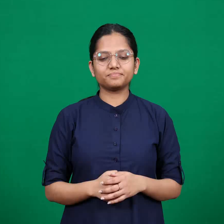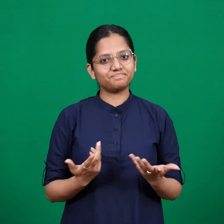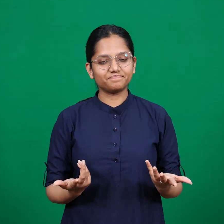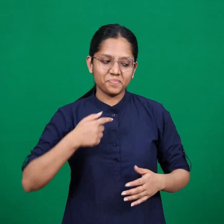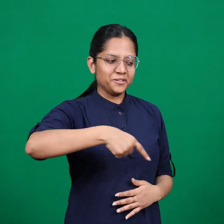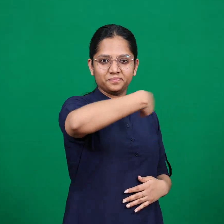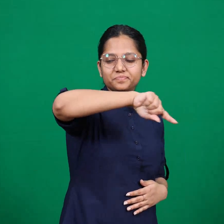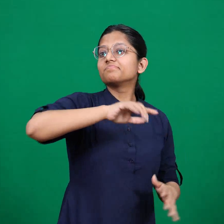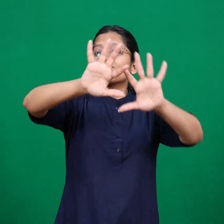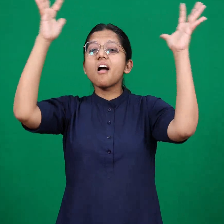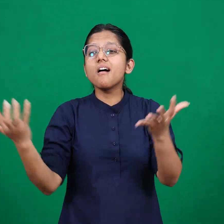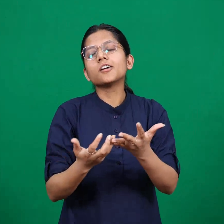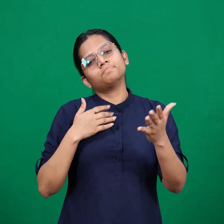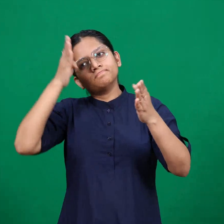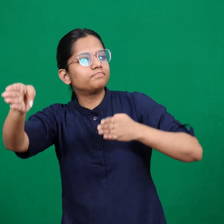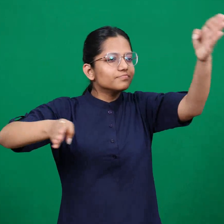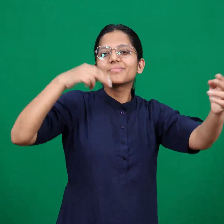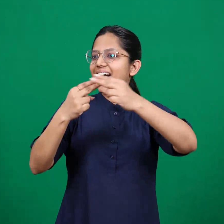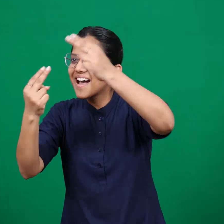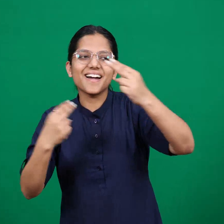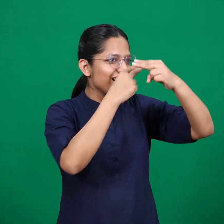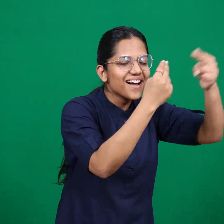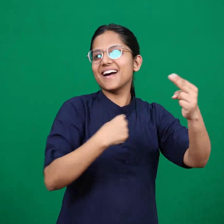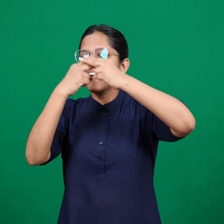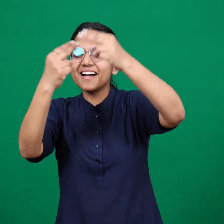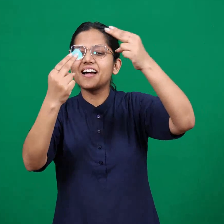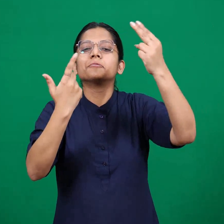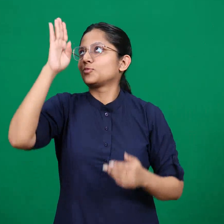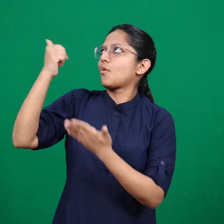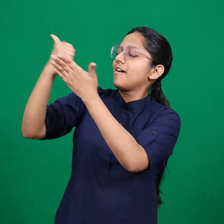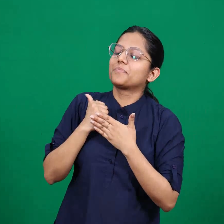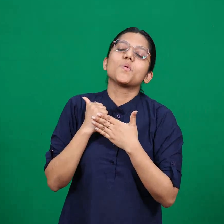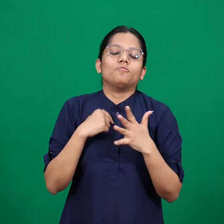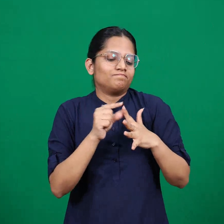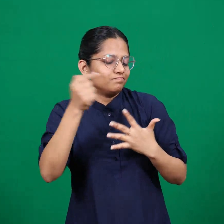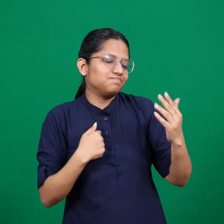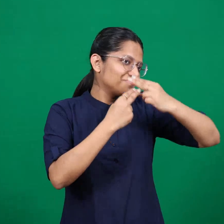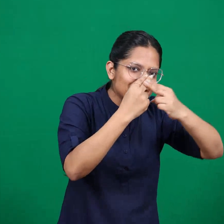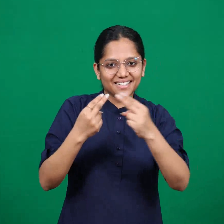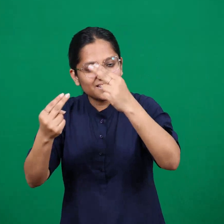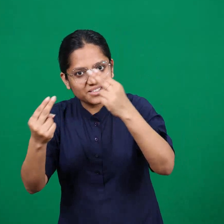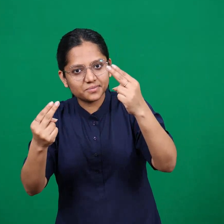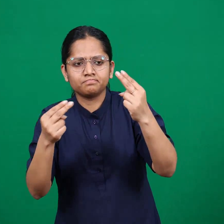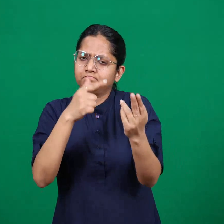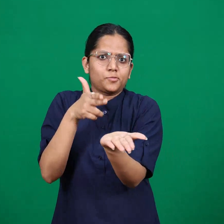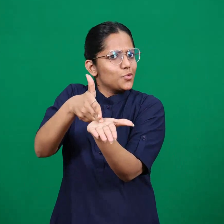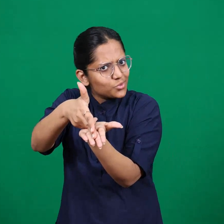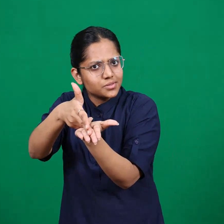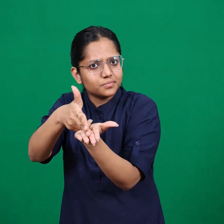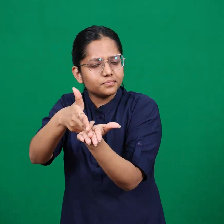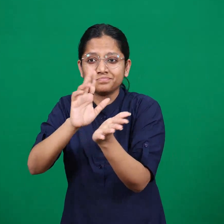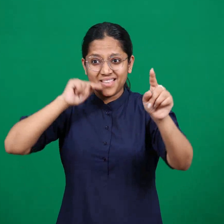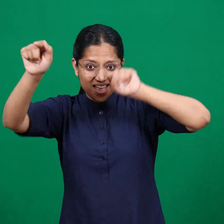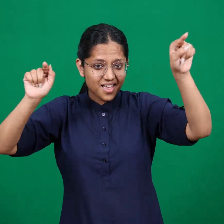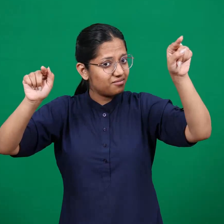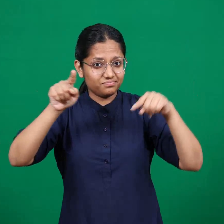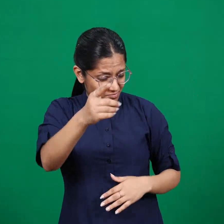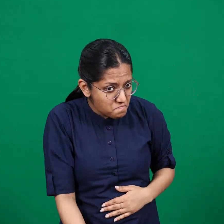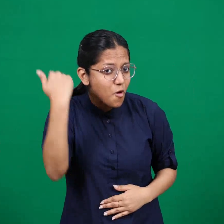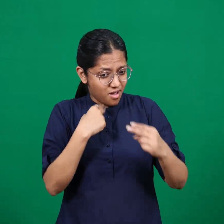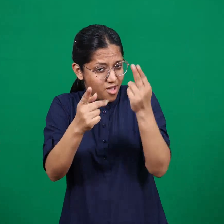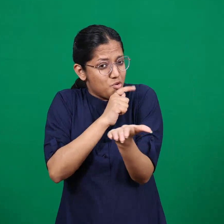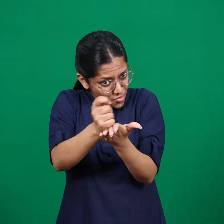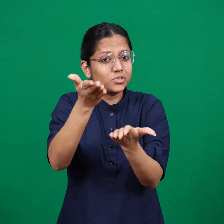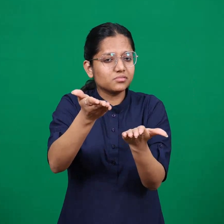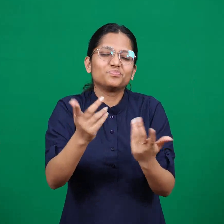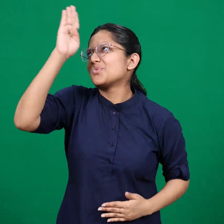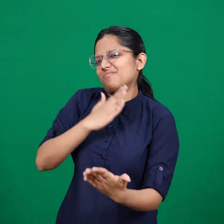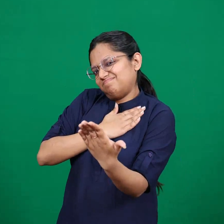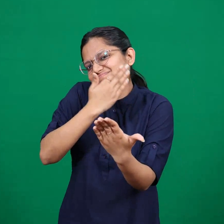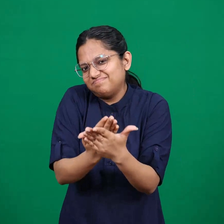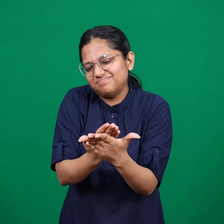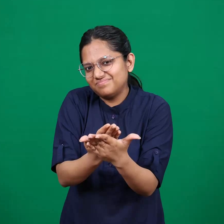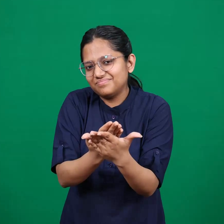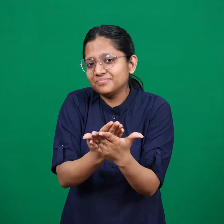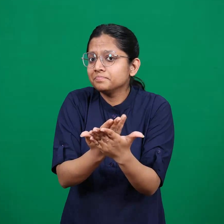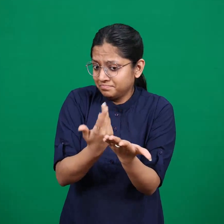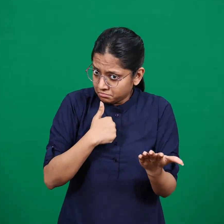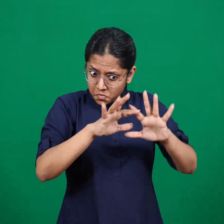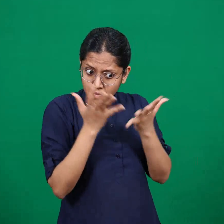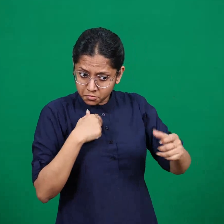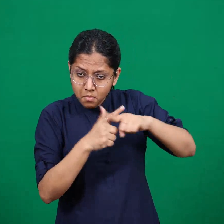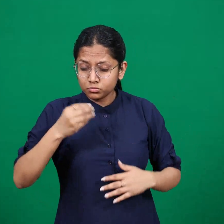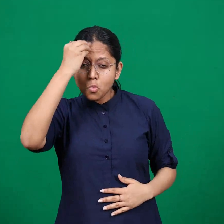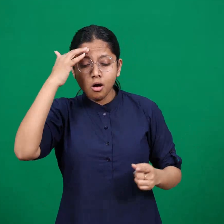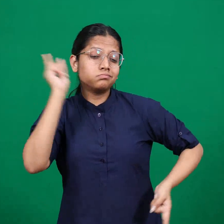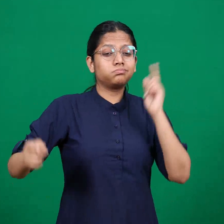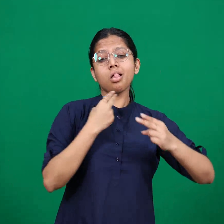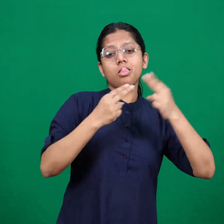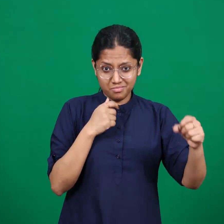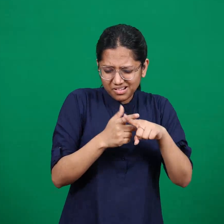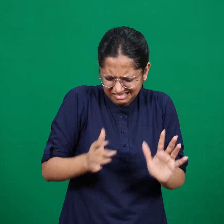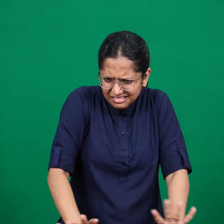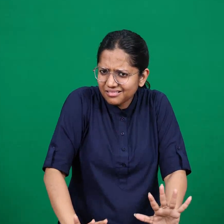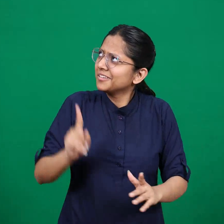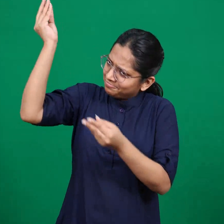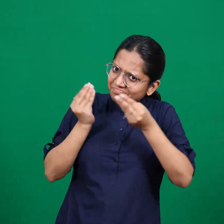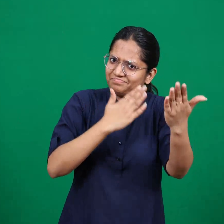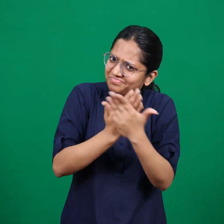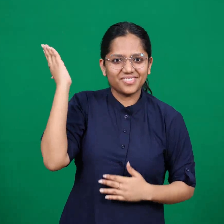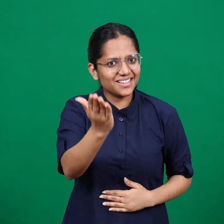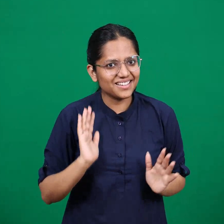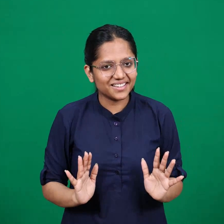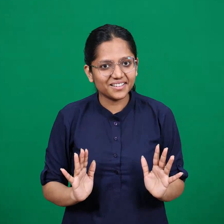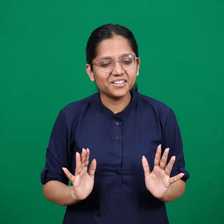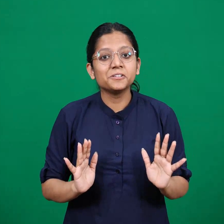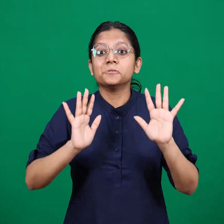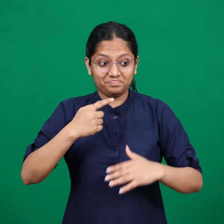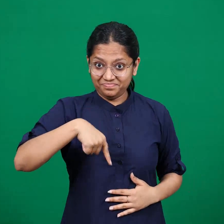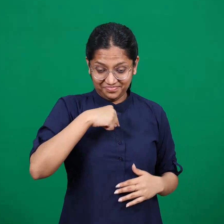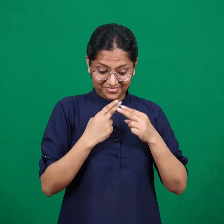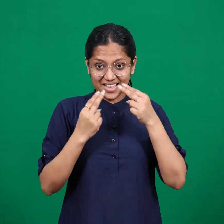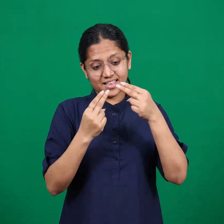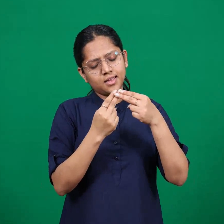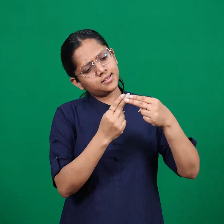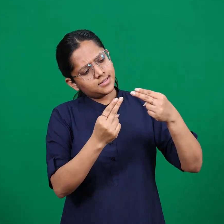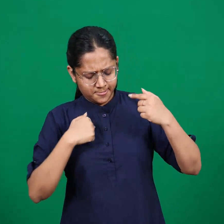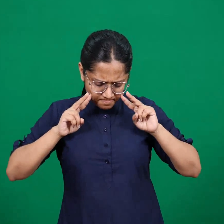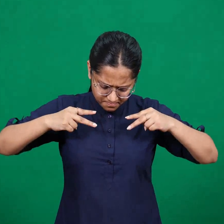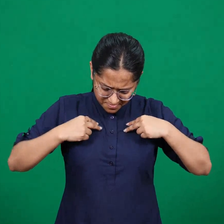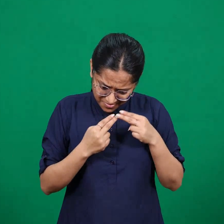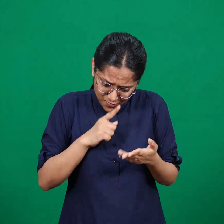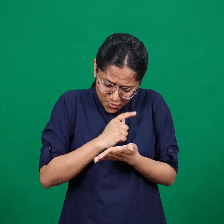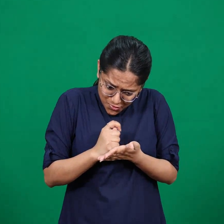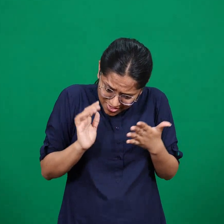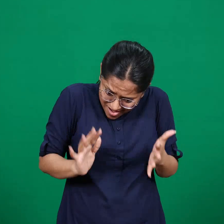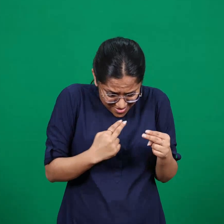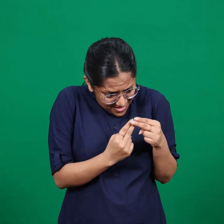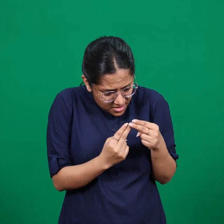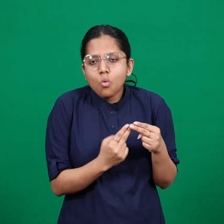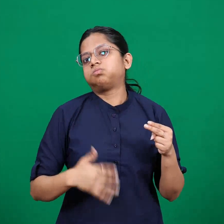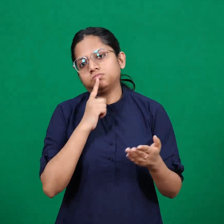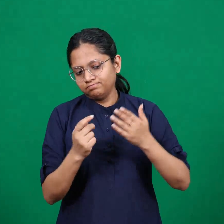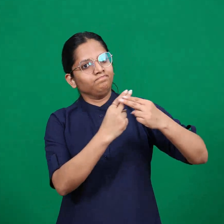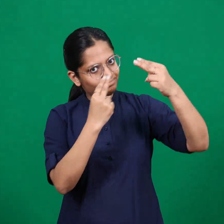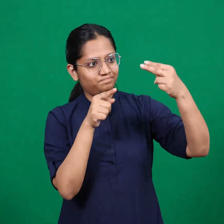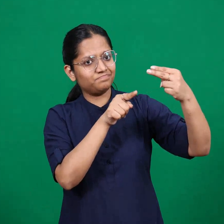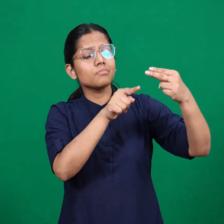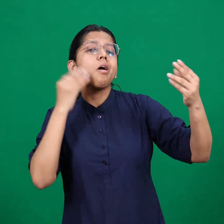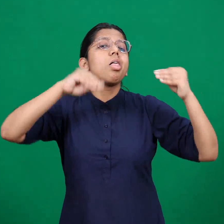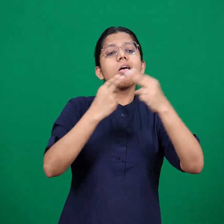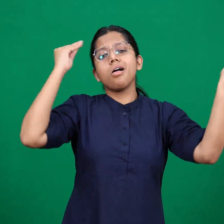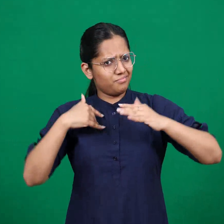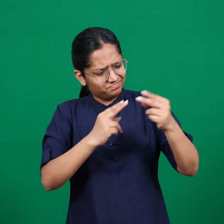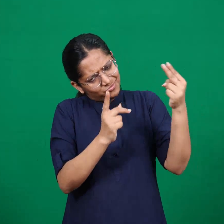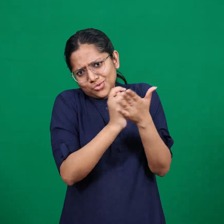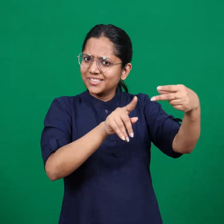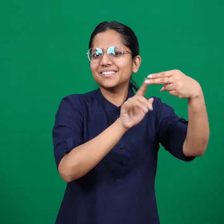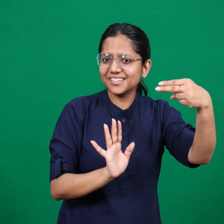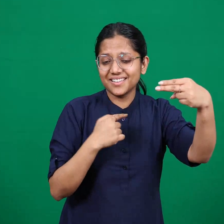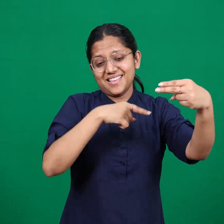And this is our boast: Our conscience testifies that we have conducted ourselves in the world, and especially in relation to you, in the holiness and sincerity that are from God- not in worldly wisdom, but in the grace of God.